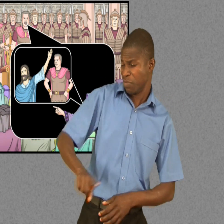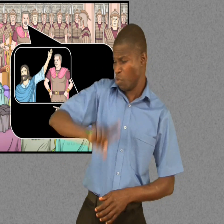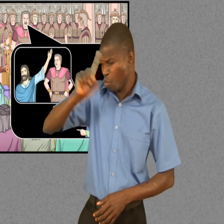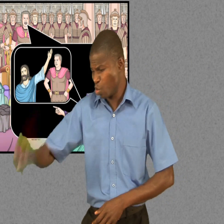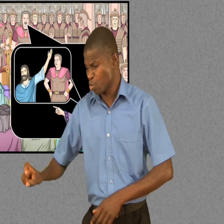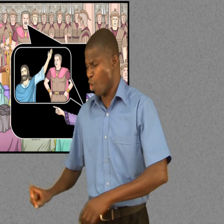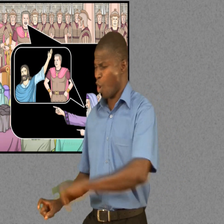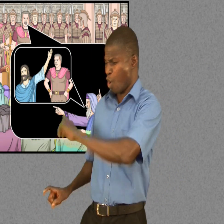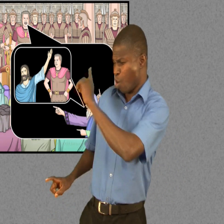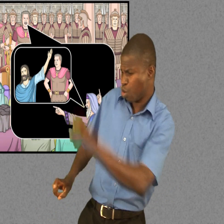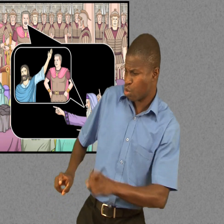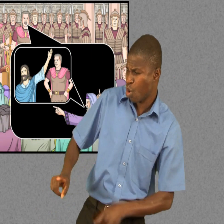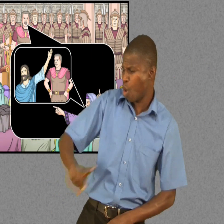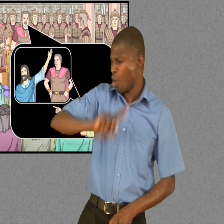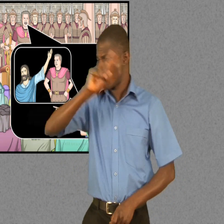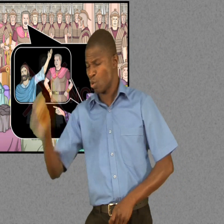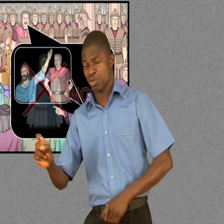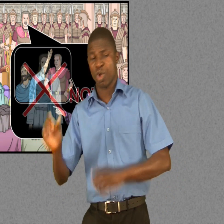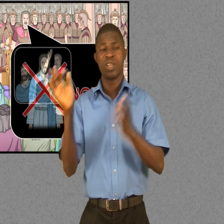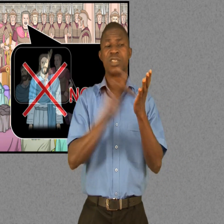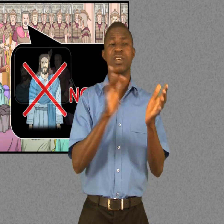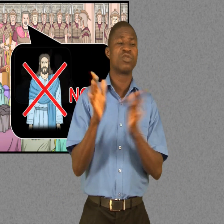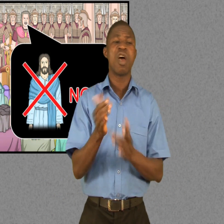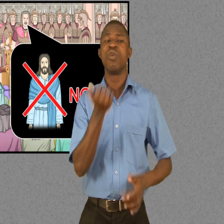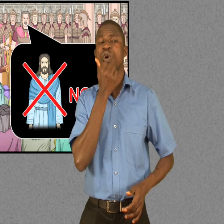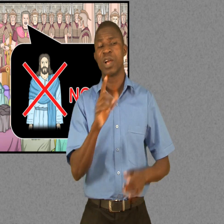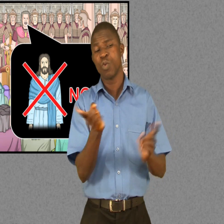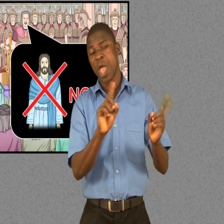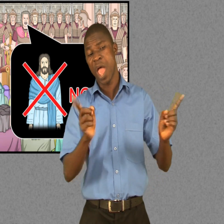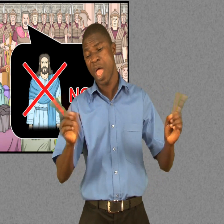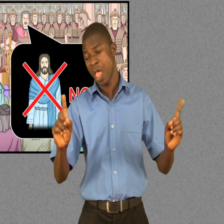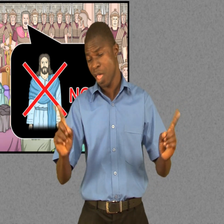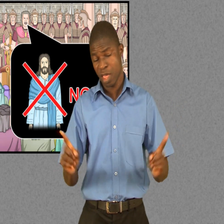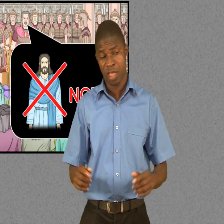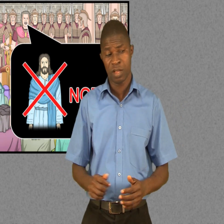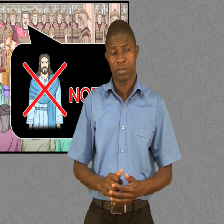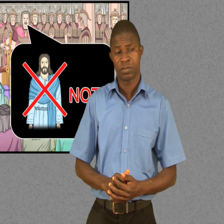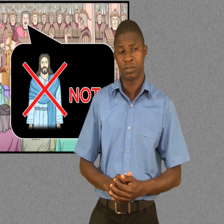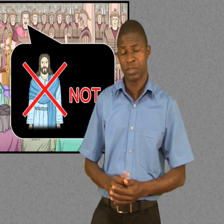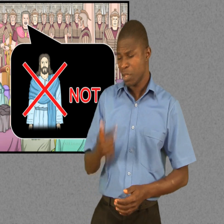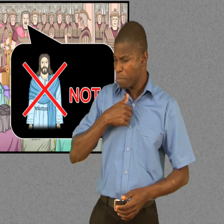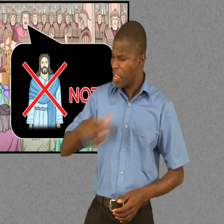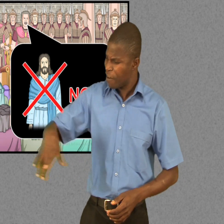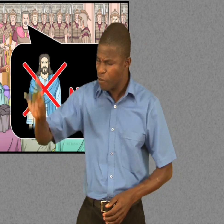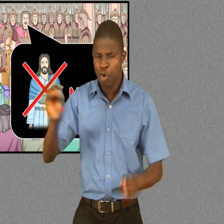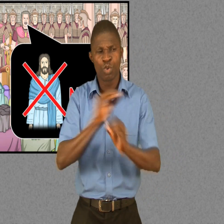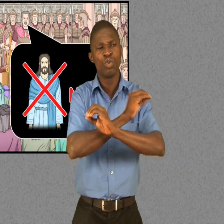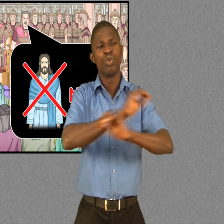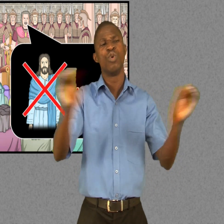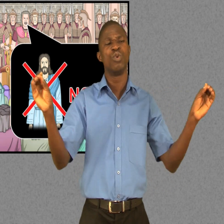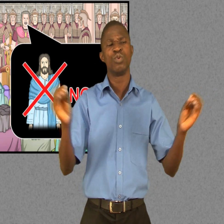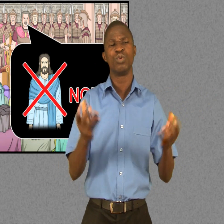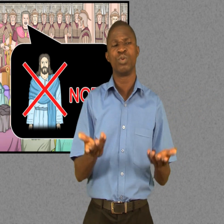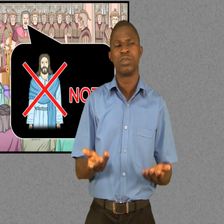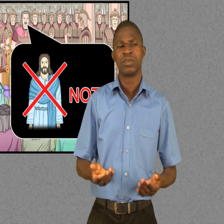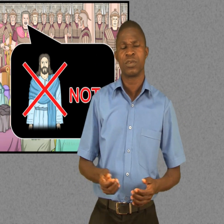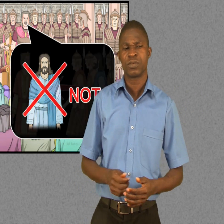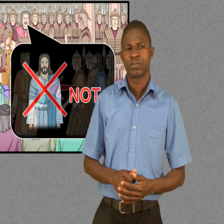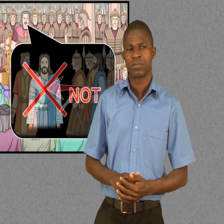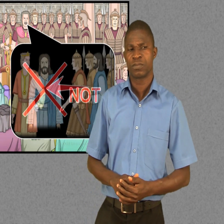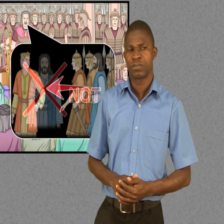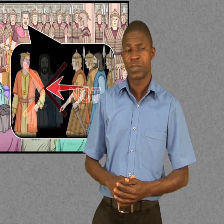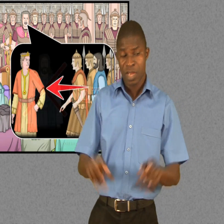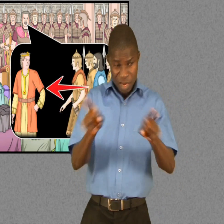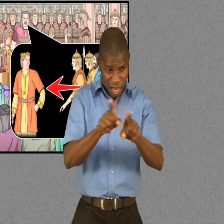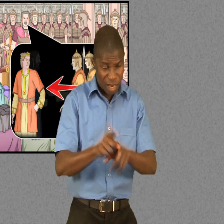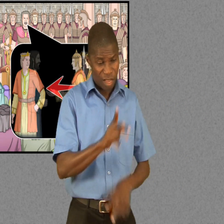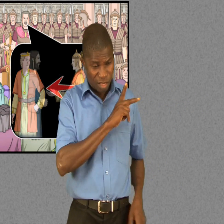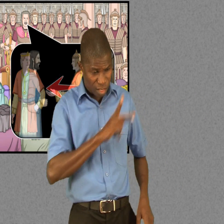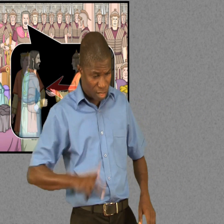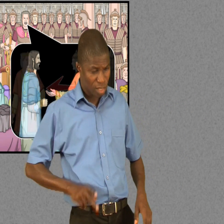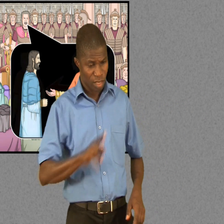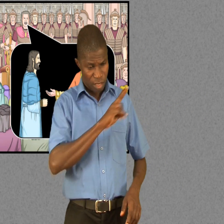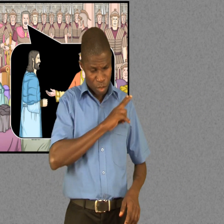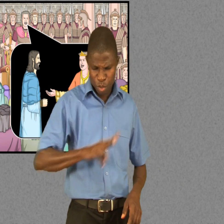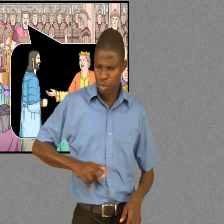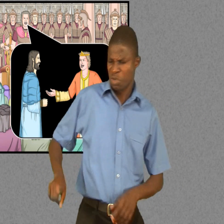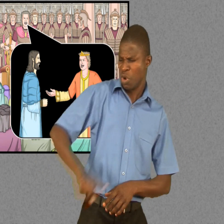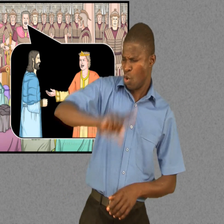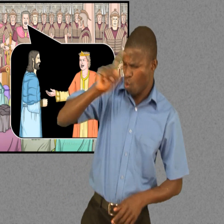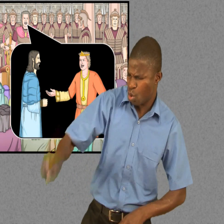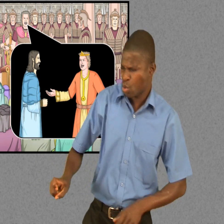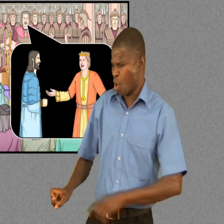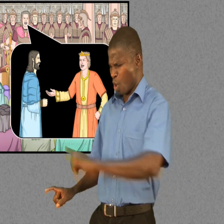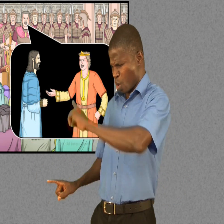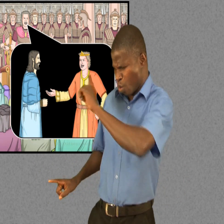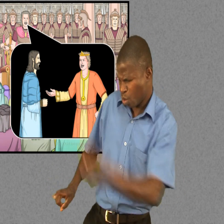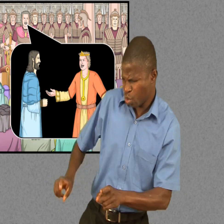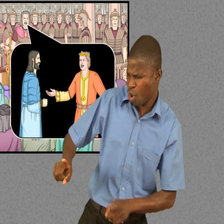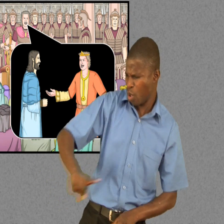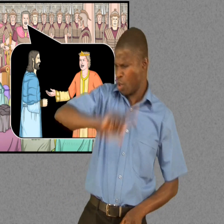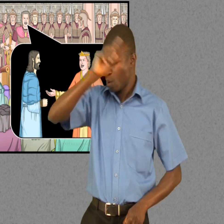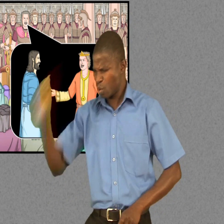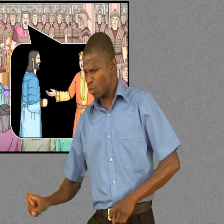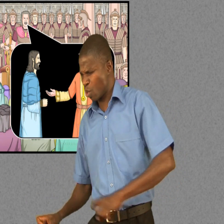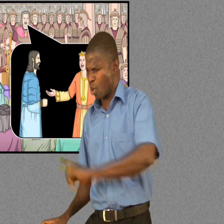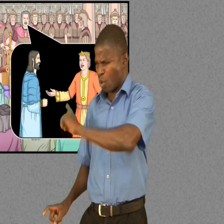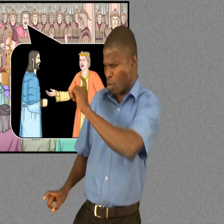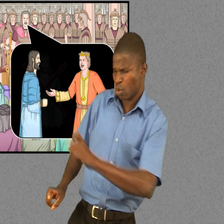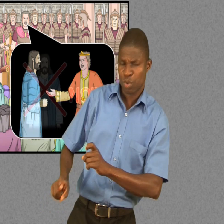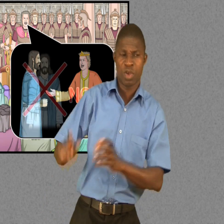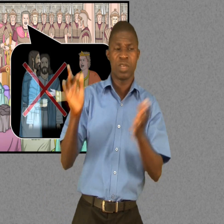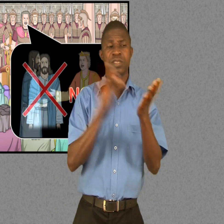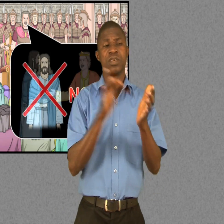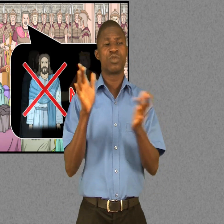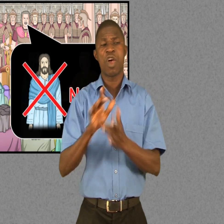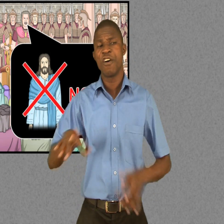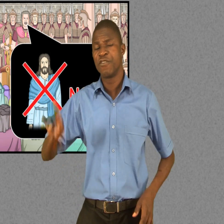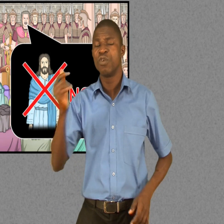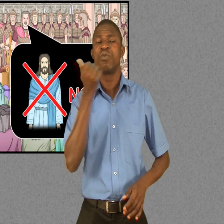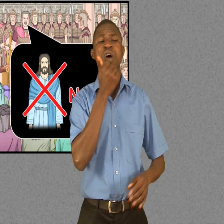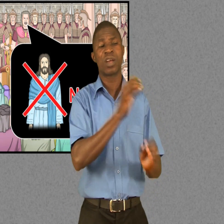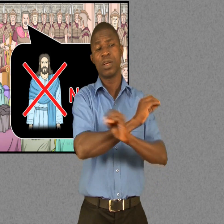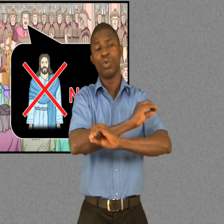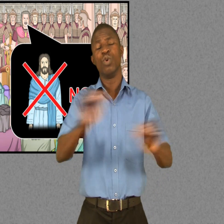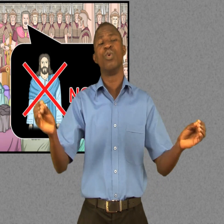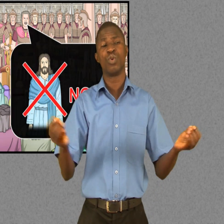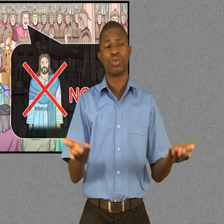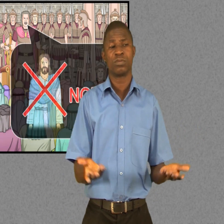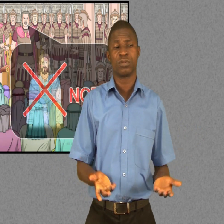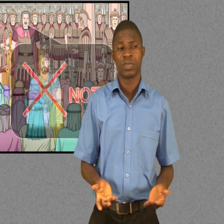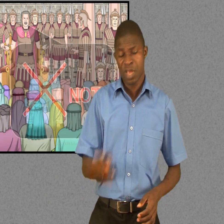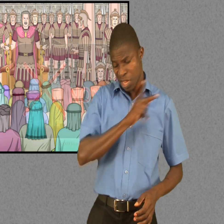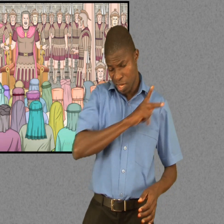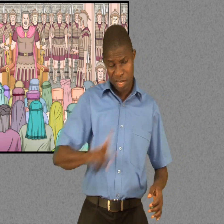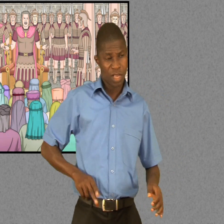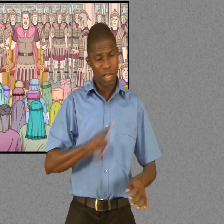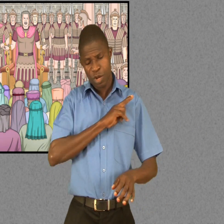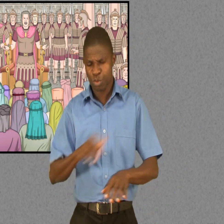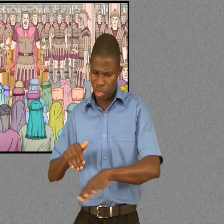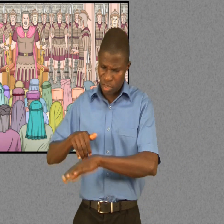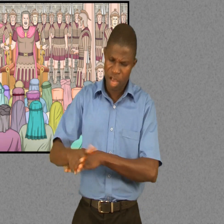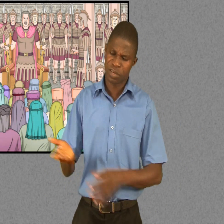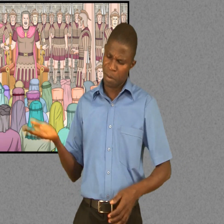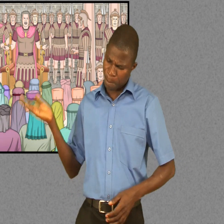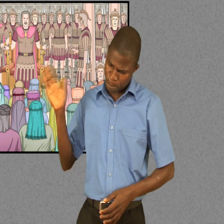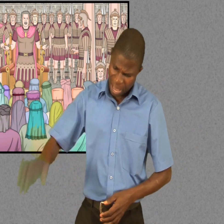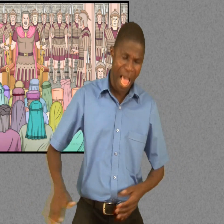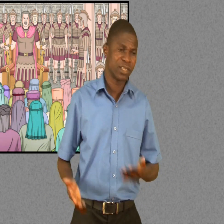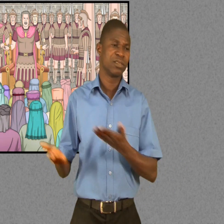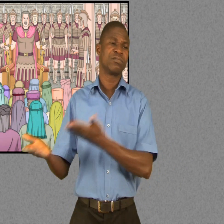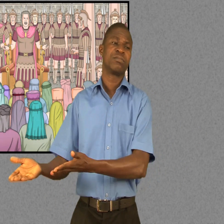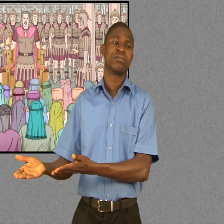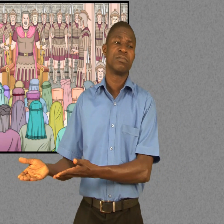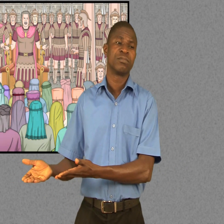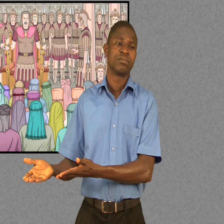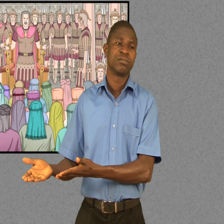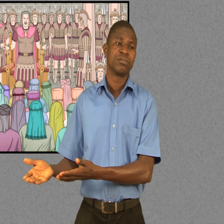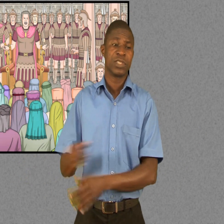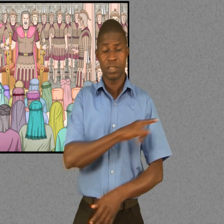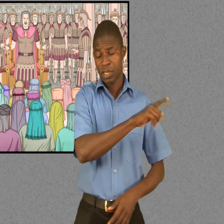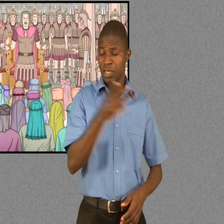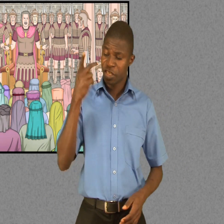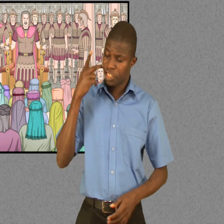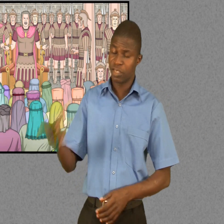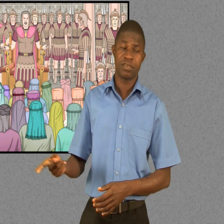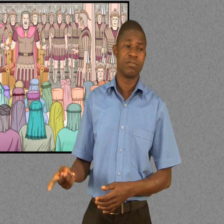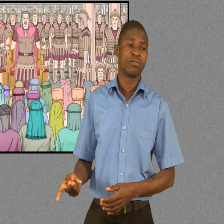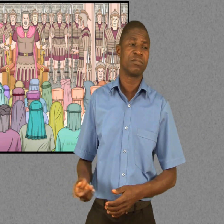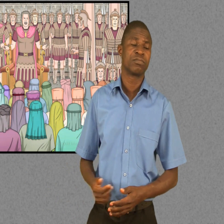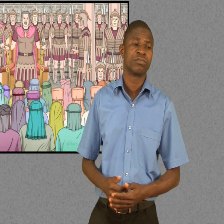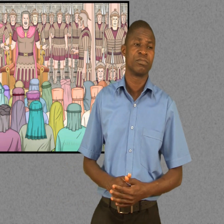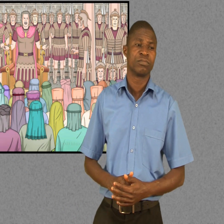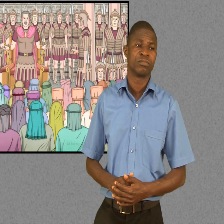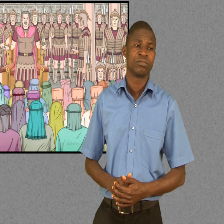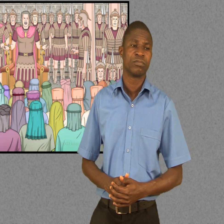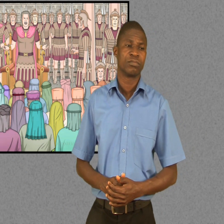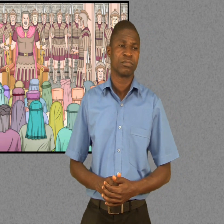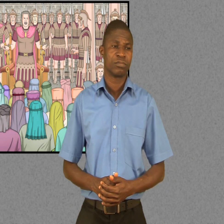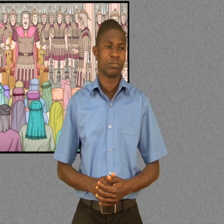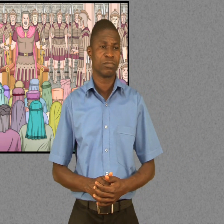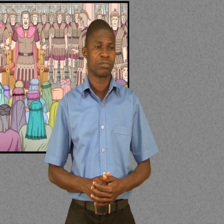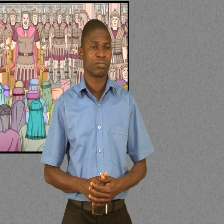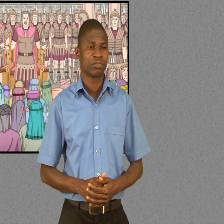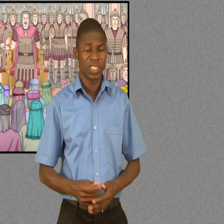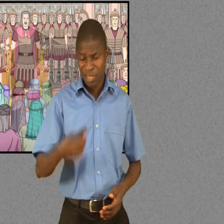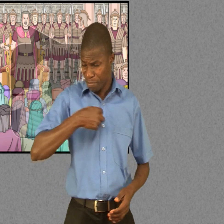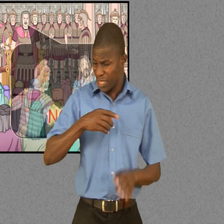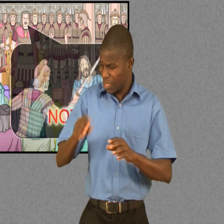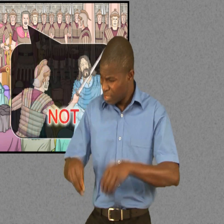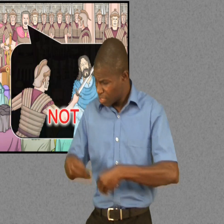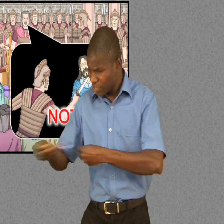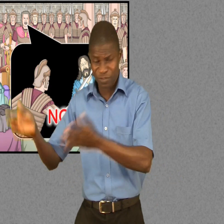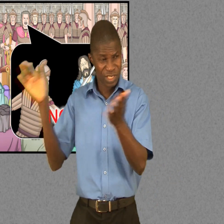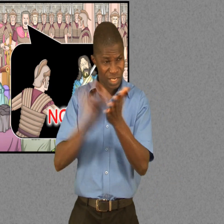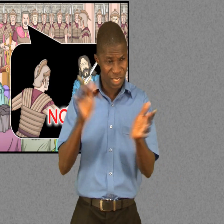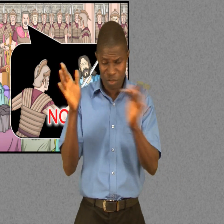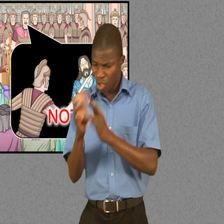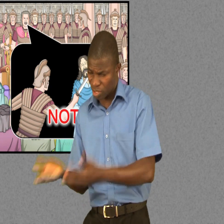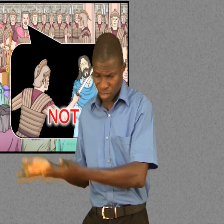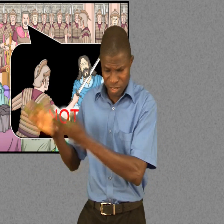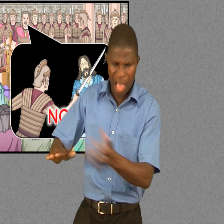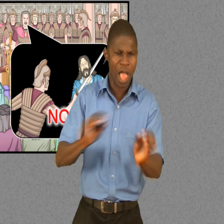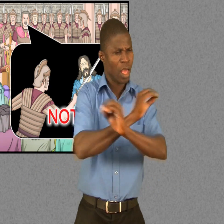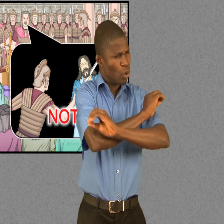I have examined Him here in your presence and found Him not guilty of your charges against Him. Neither has Herod, for he sent Him back to us.